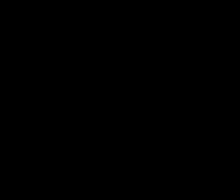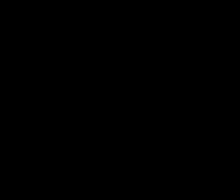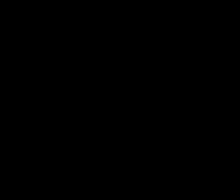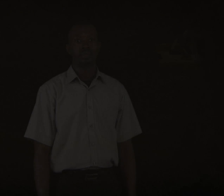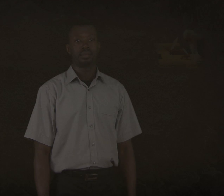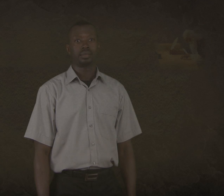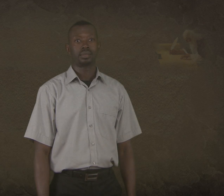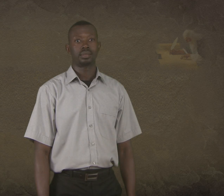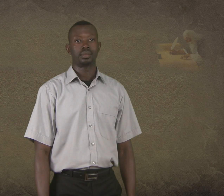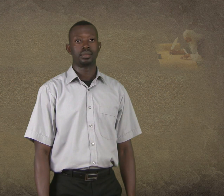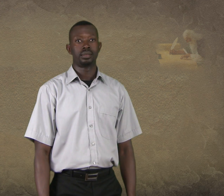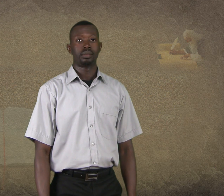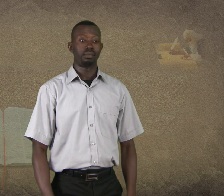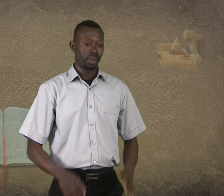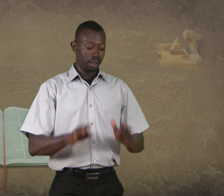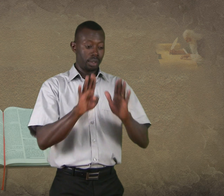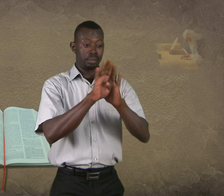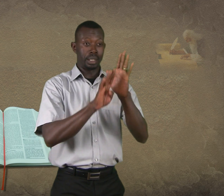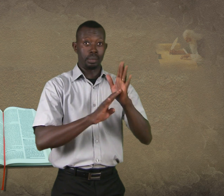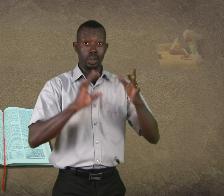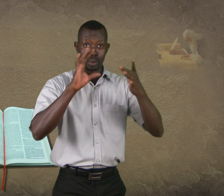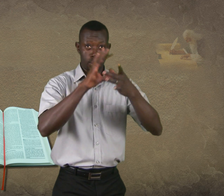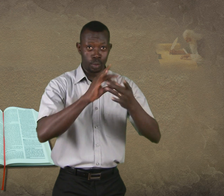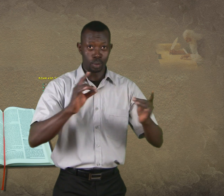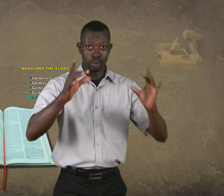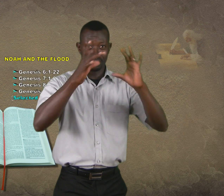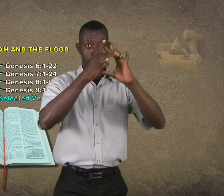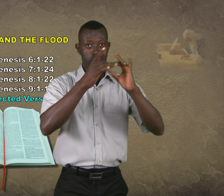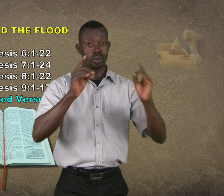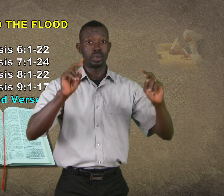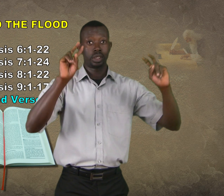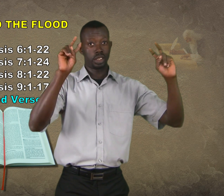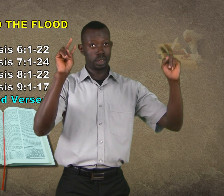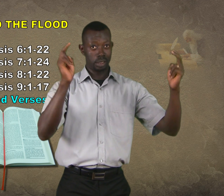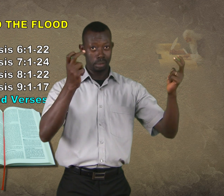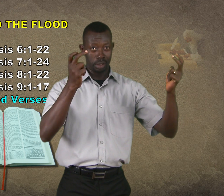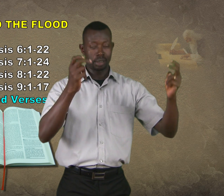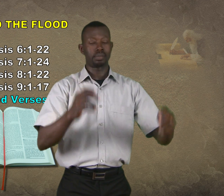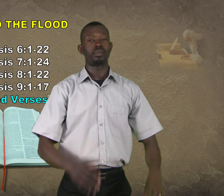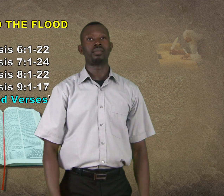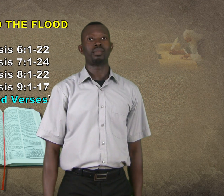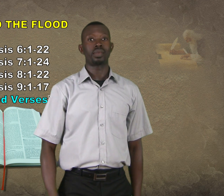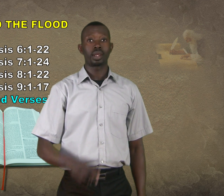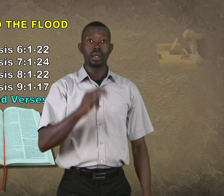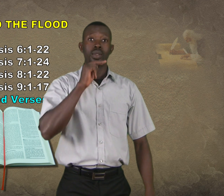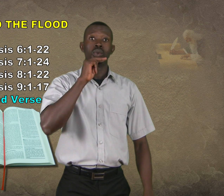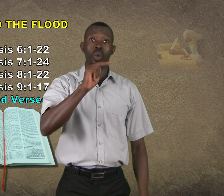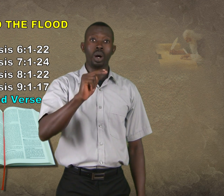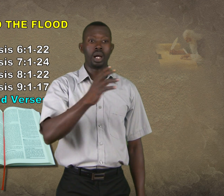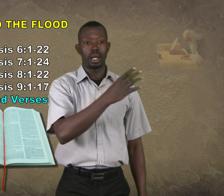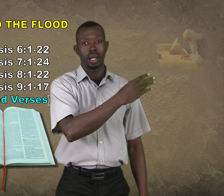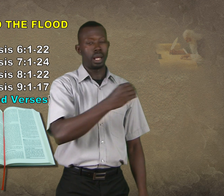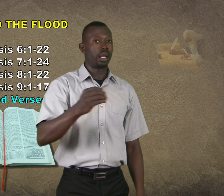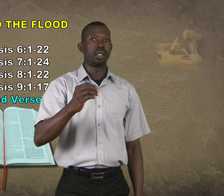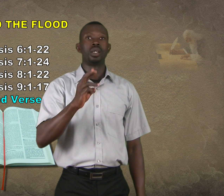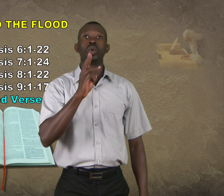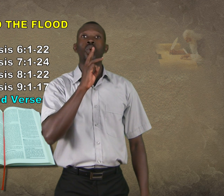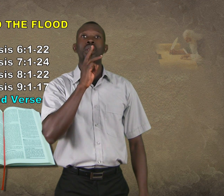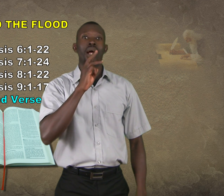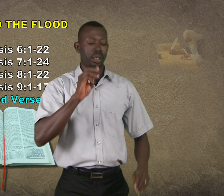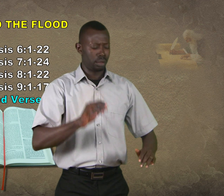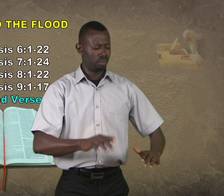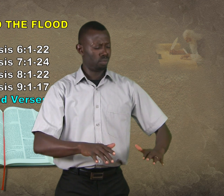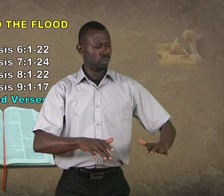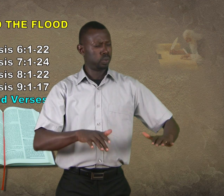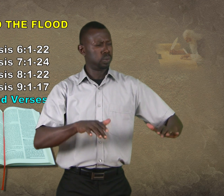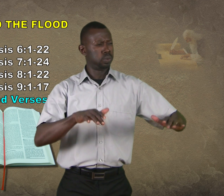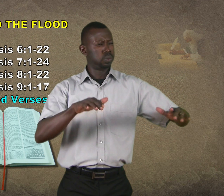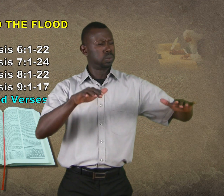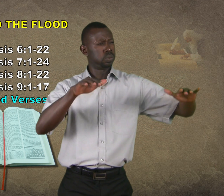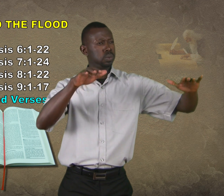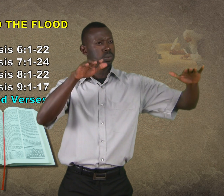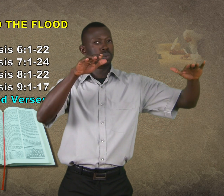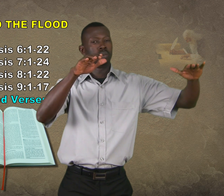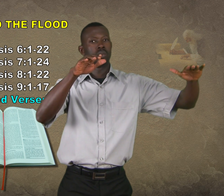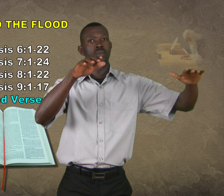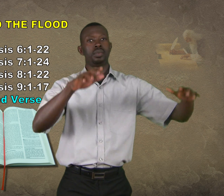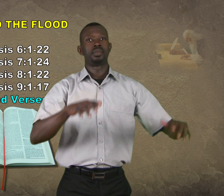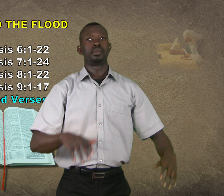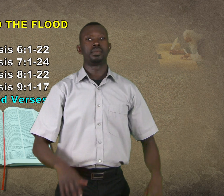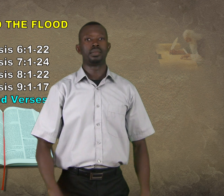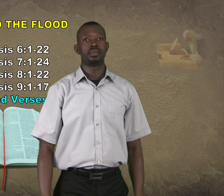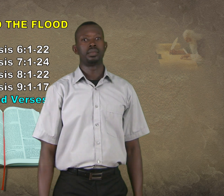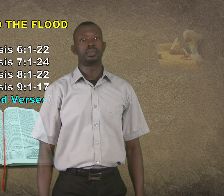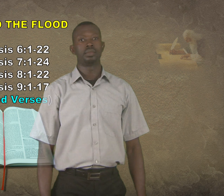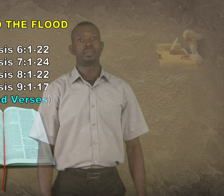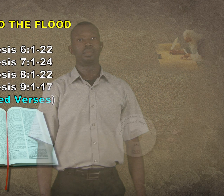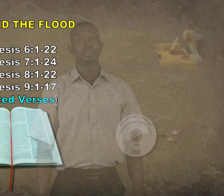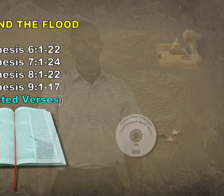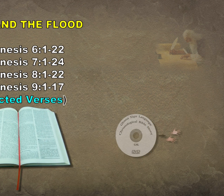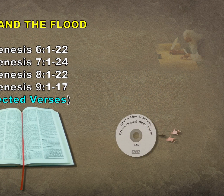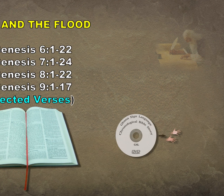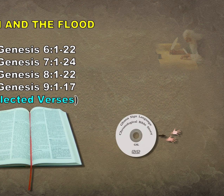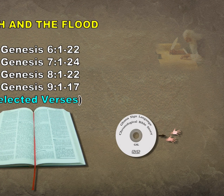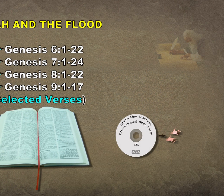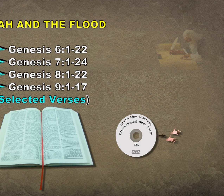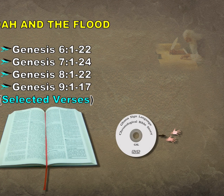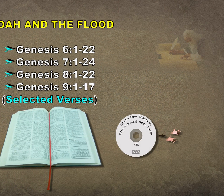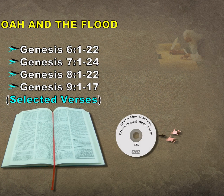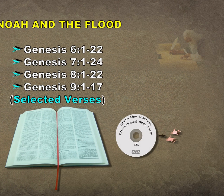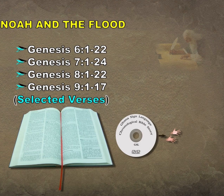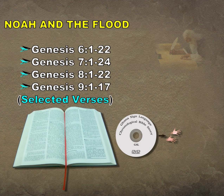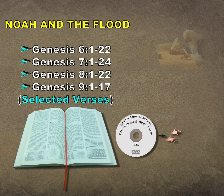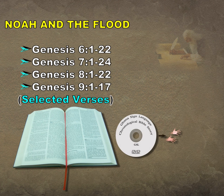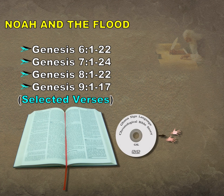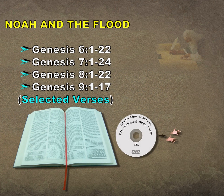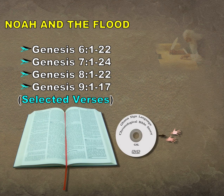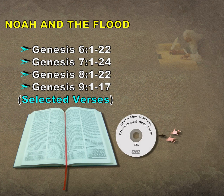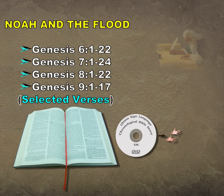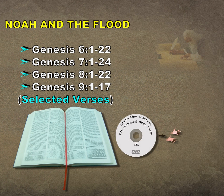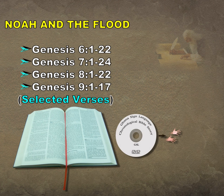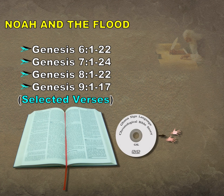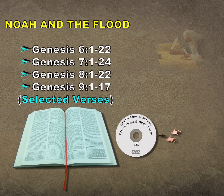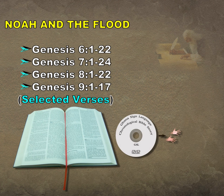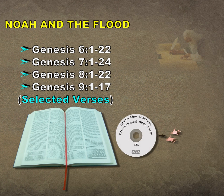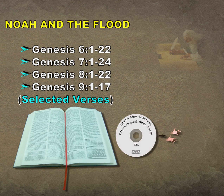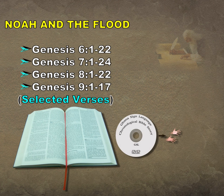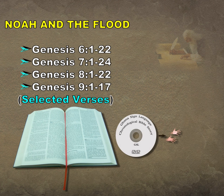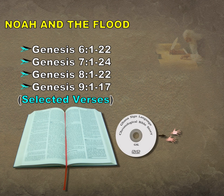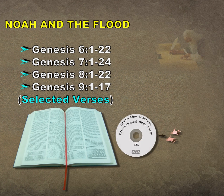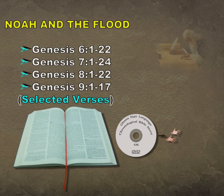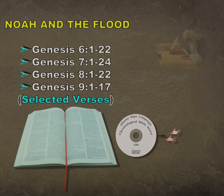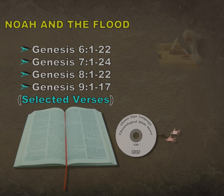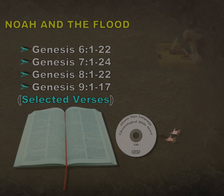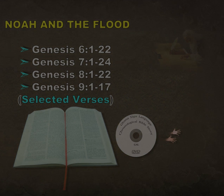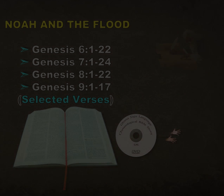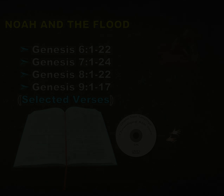Noah and the flood